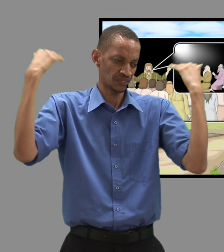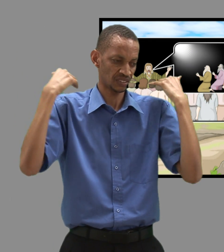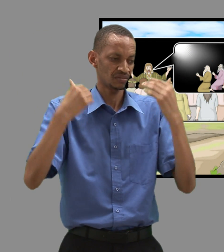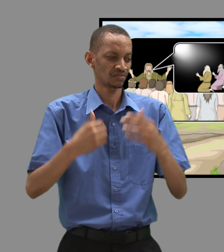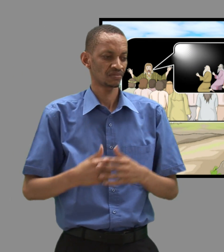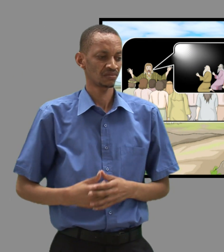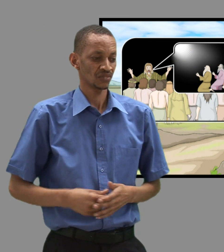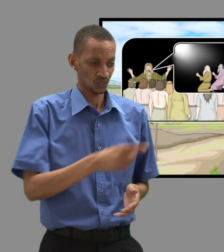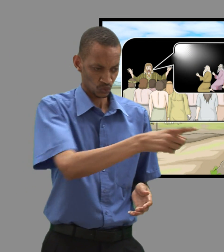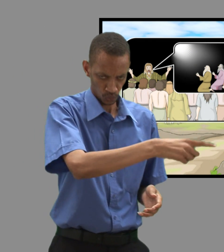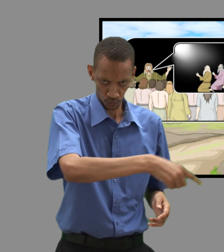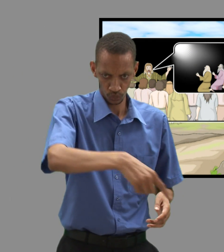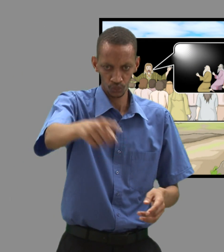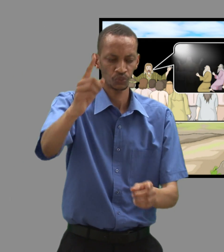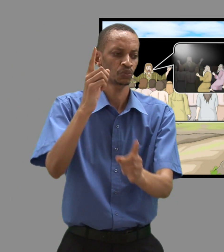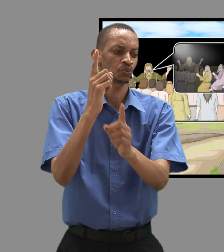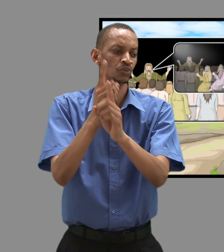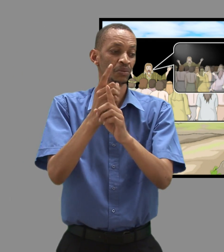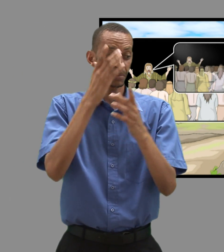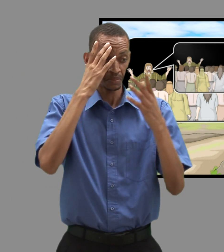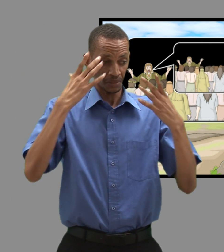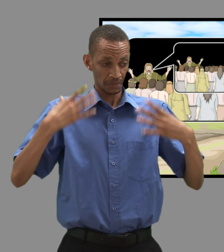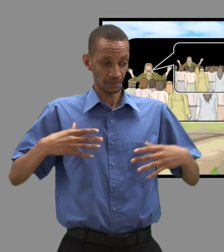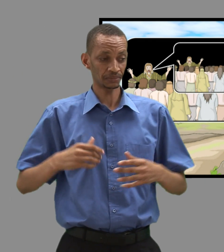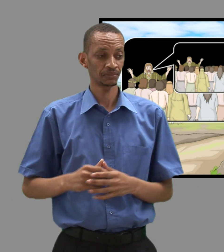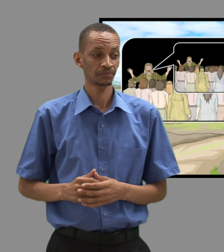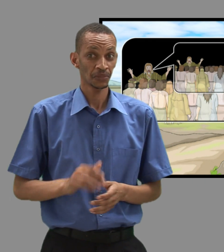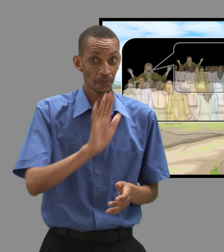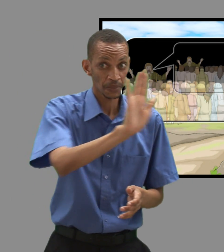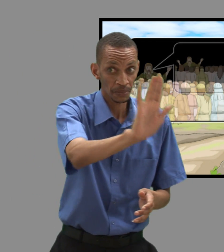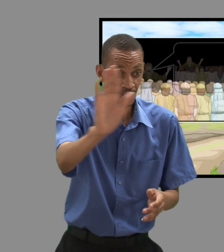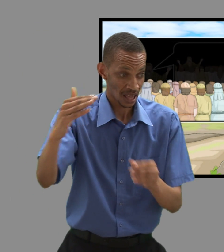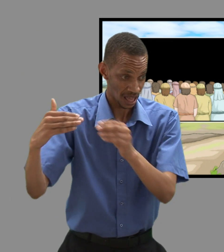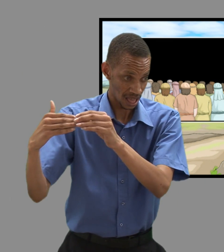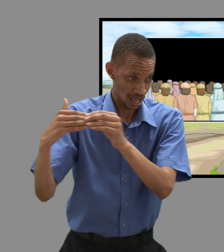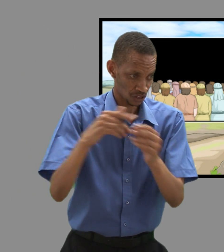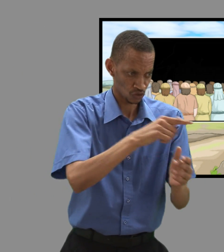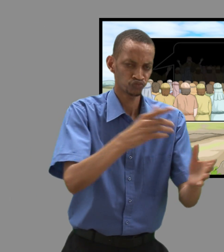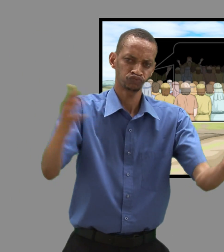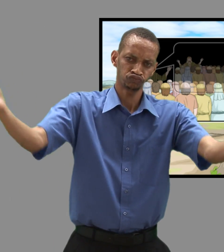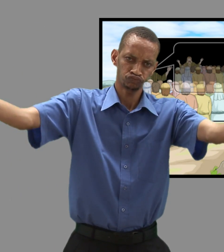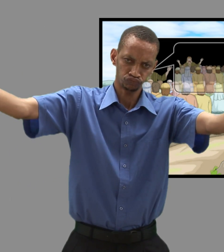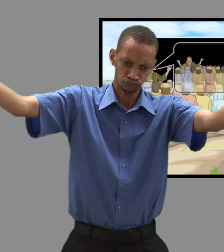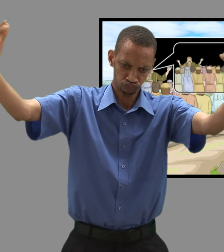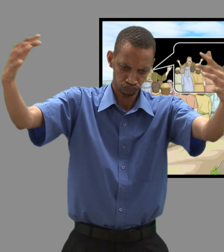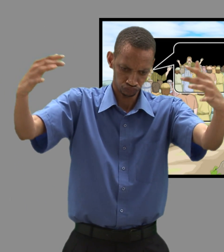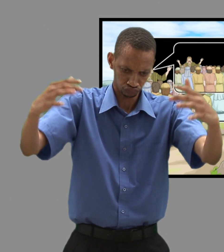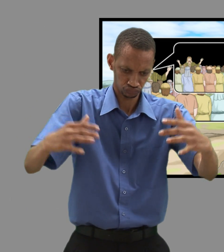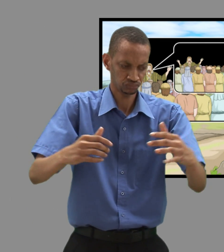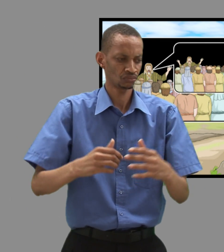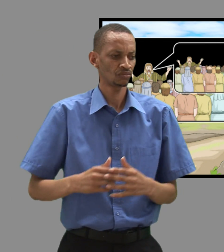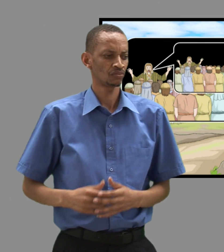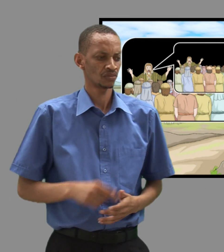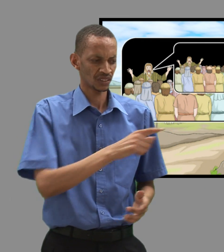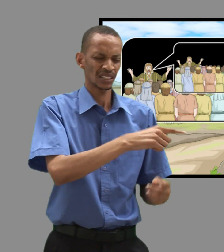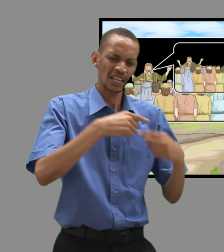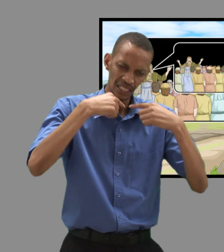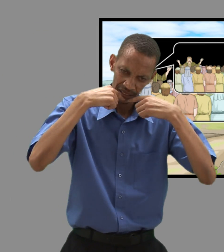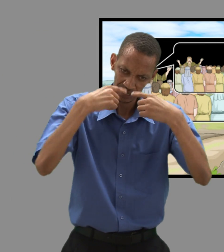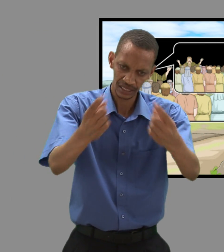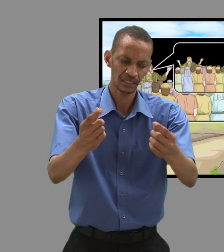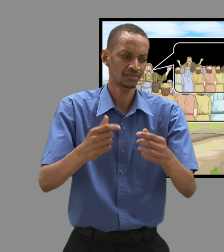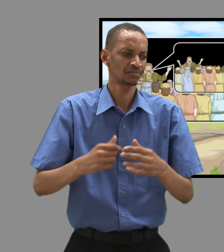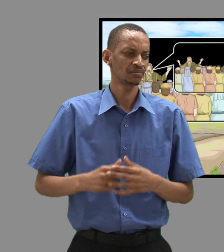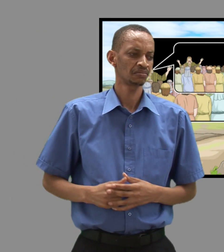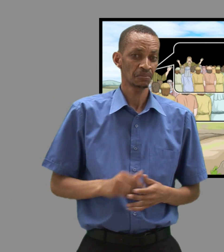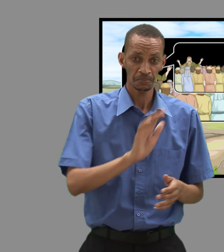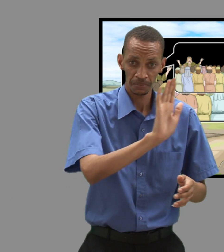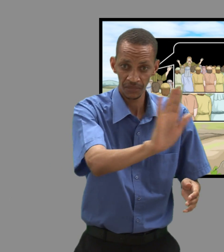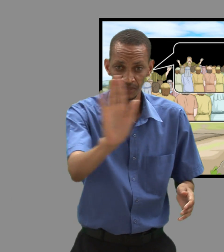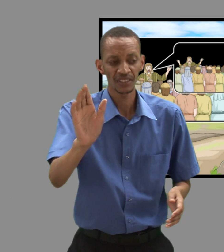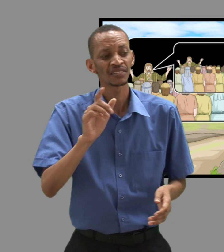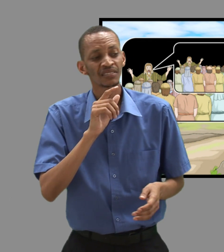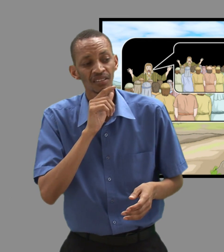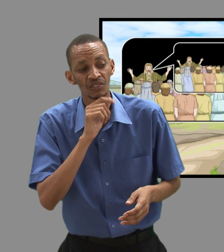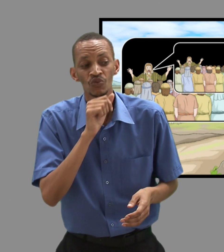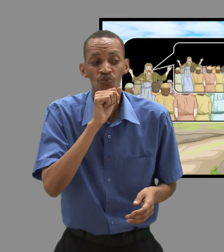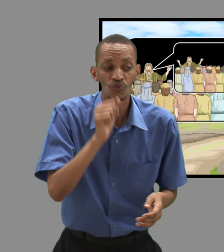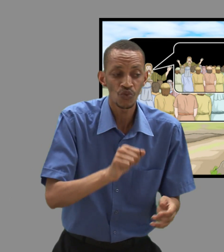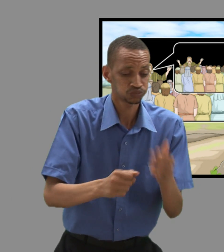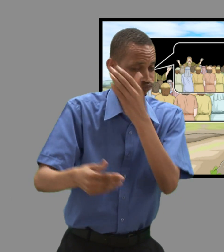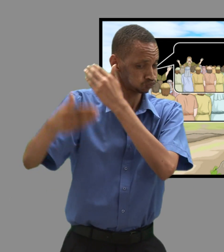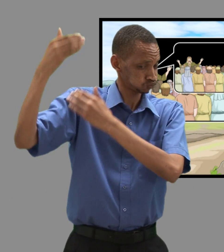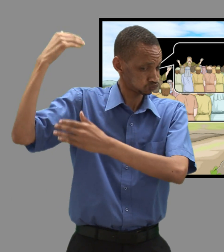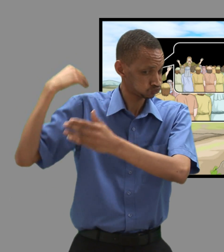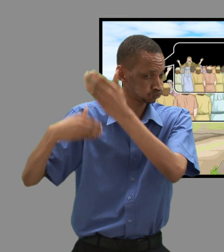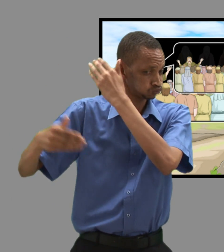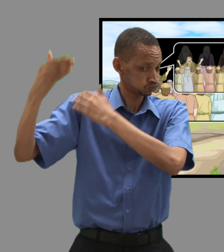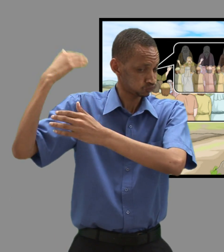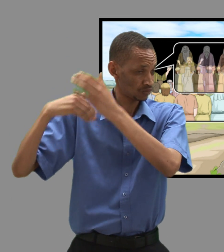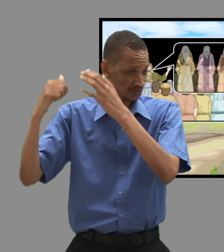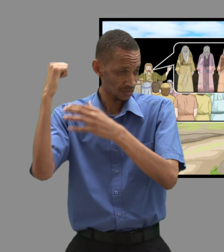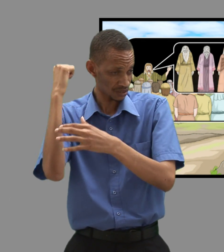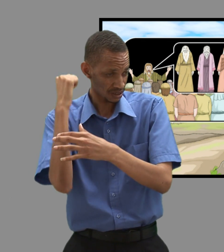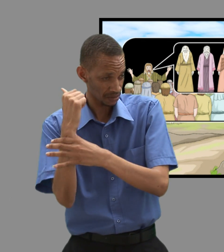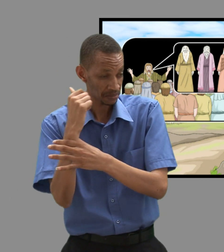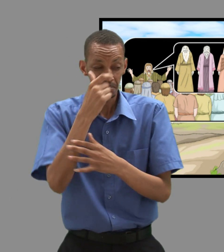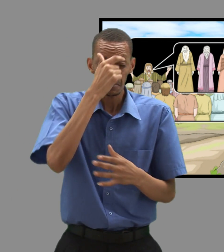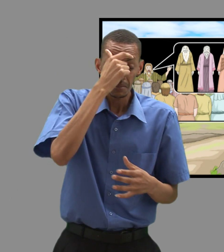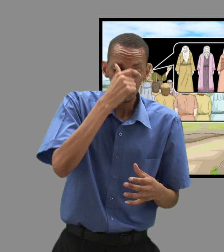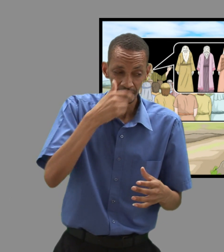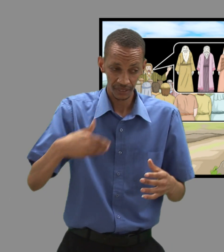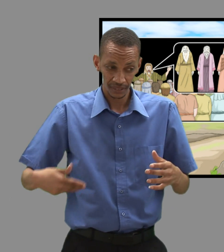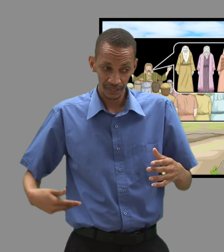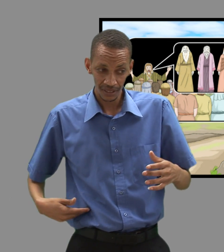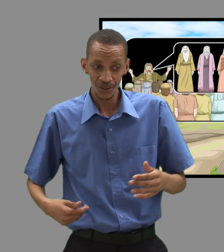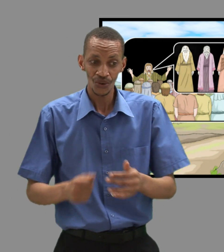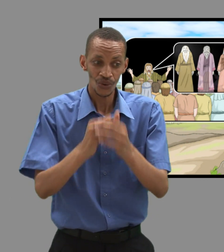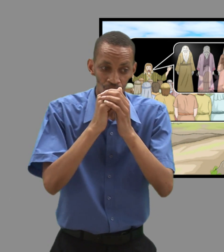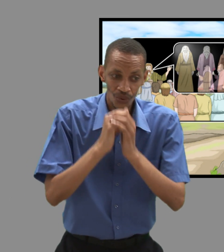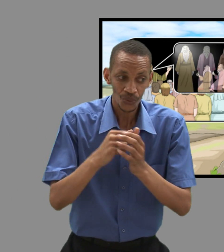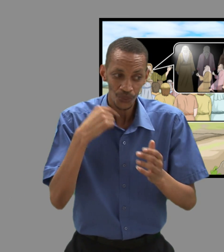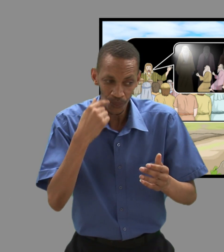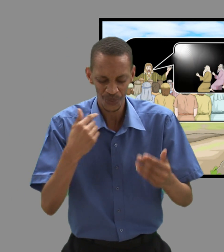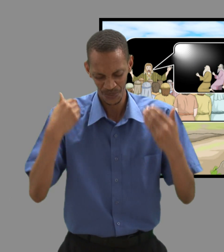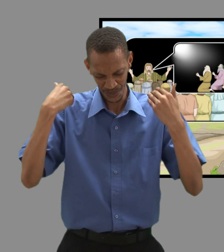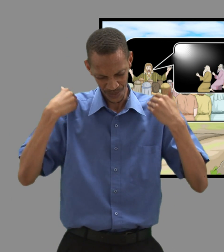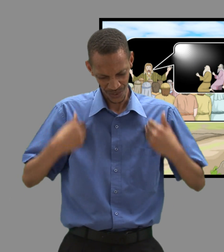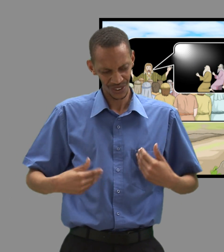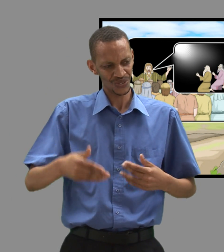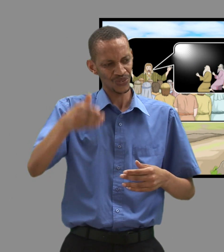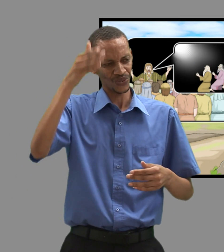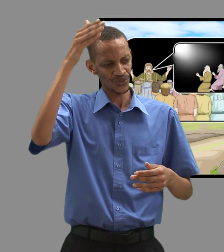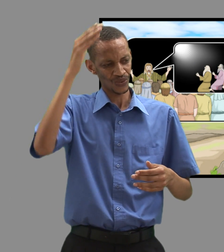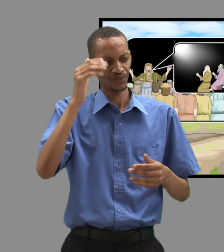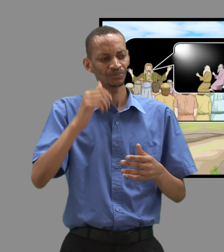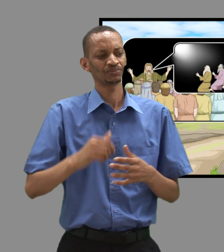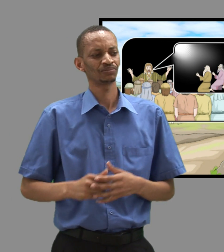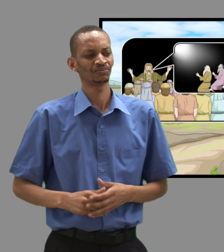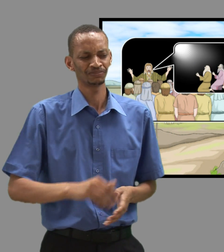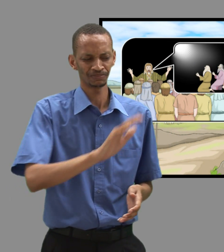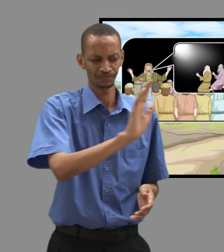This is My name forever, and this is how I am to be remembered in every generation.